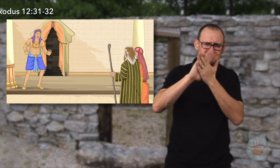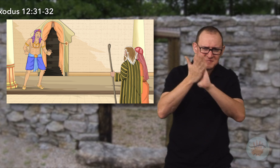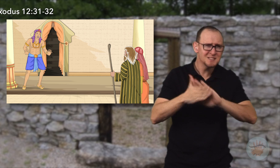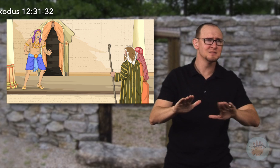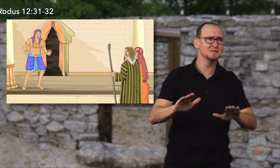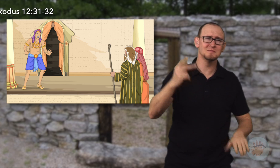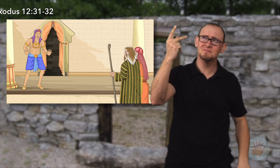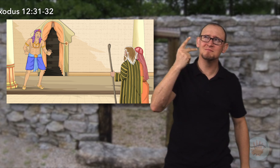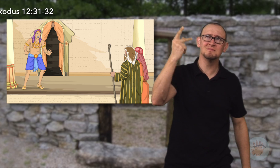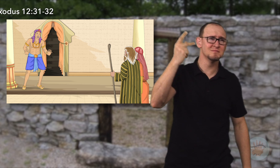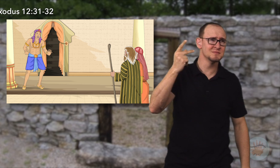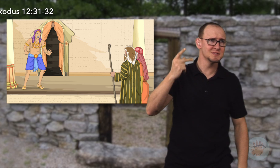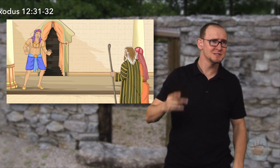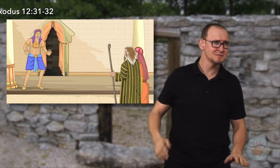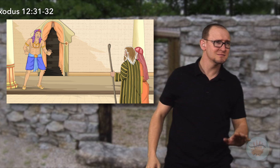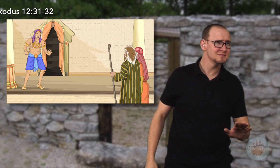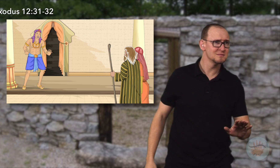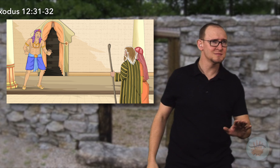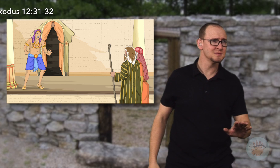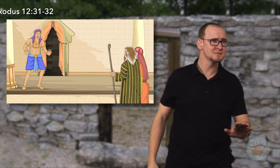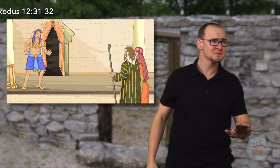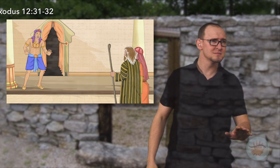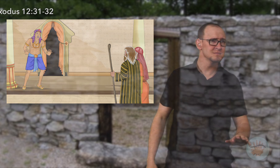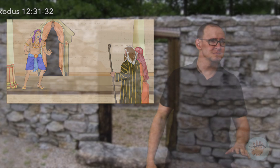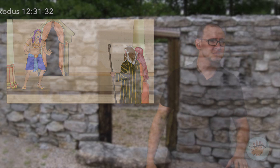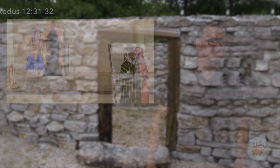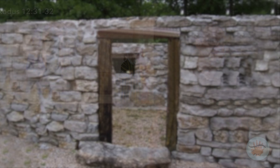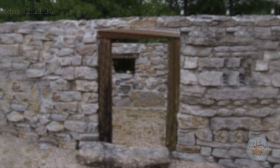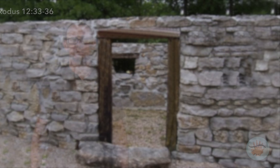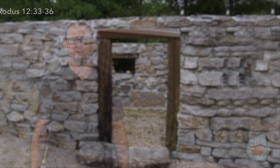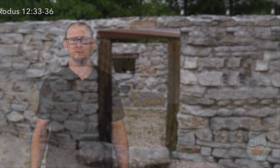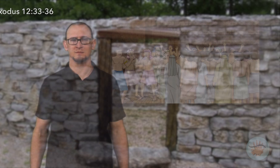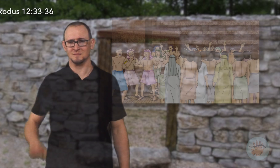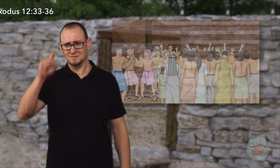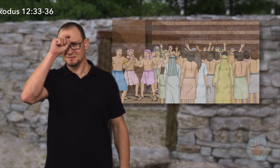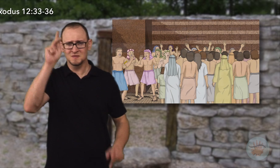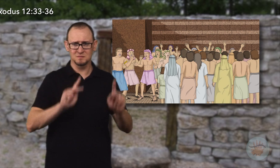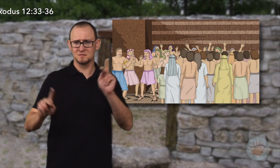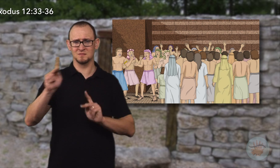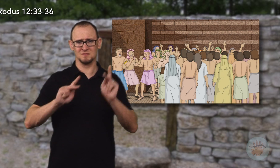And bless me also.”